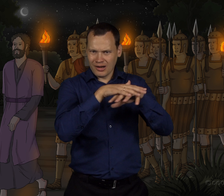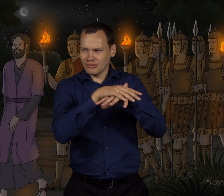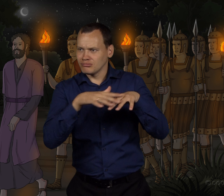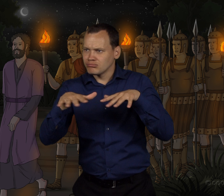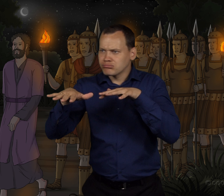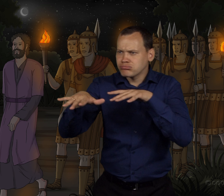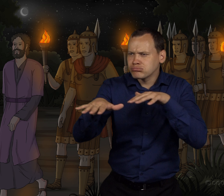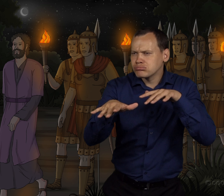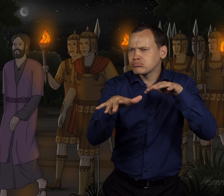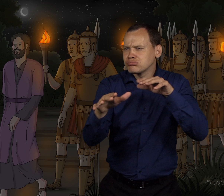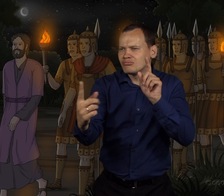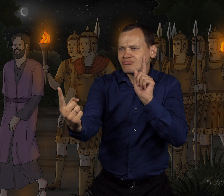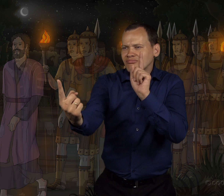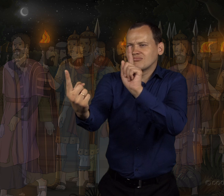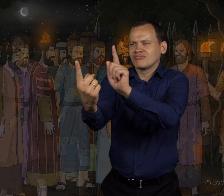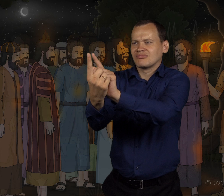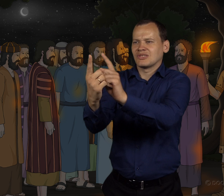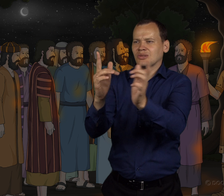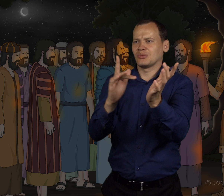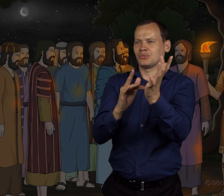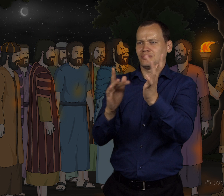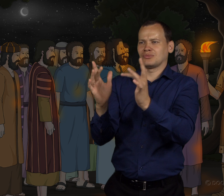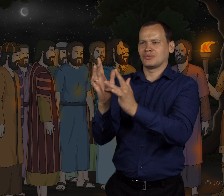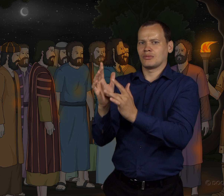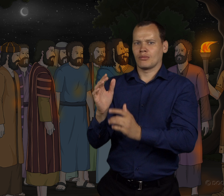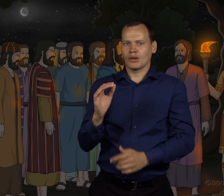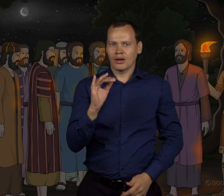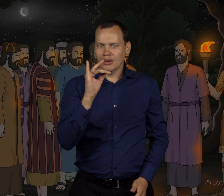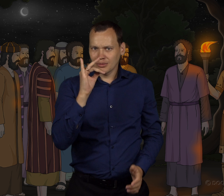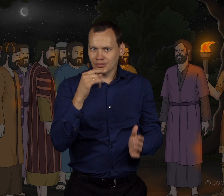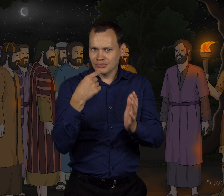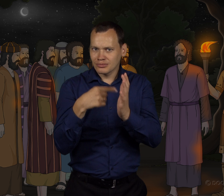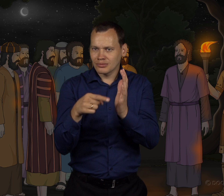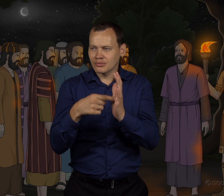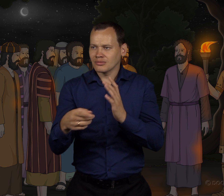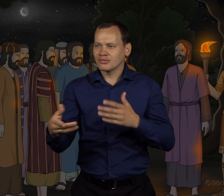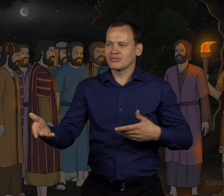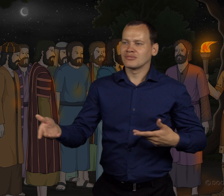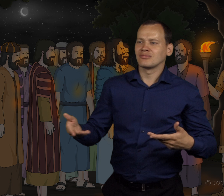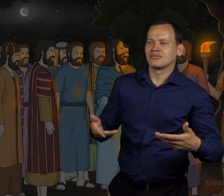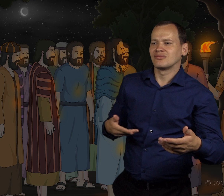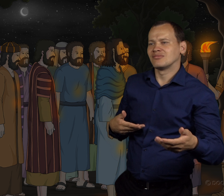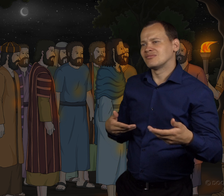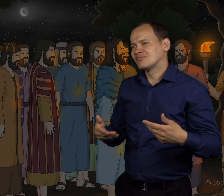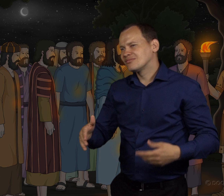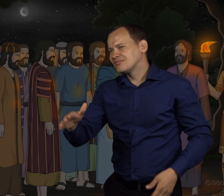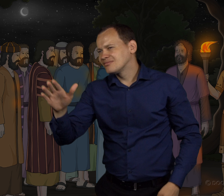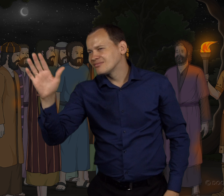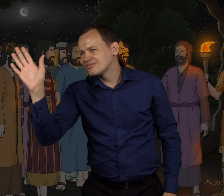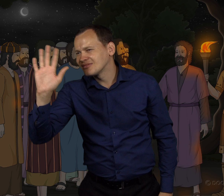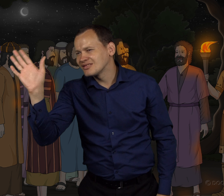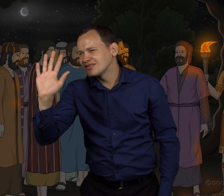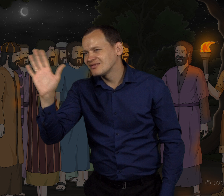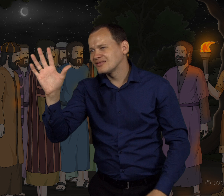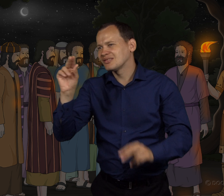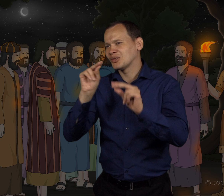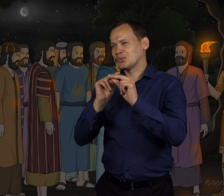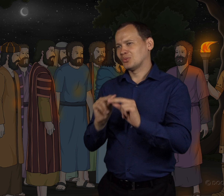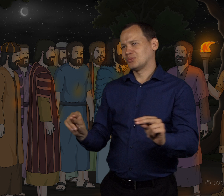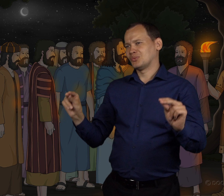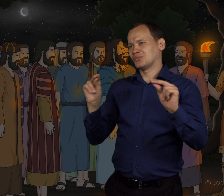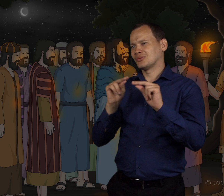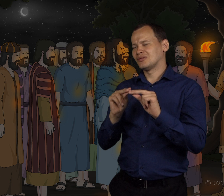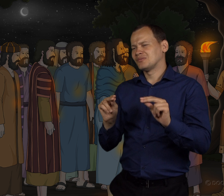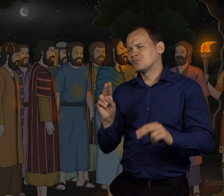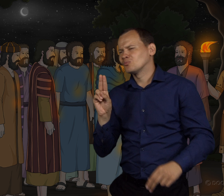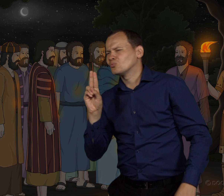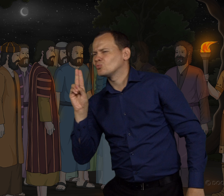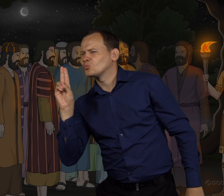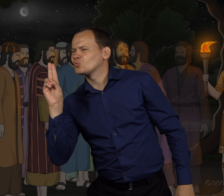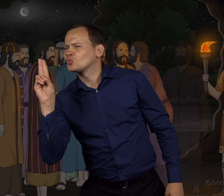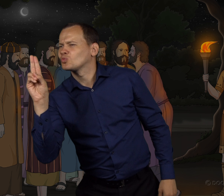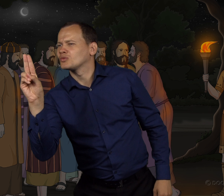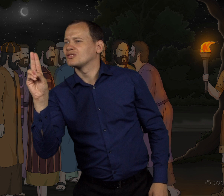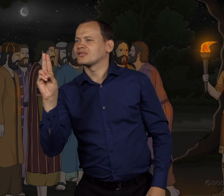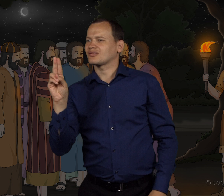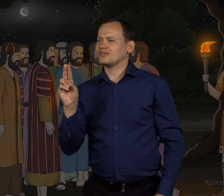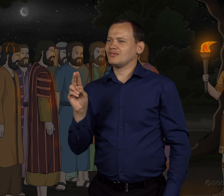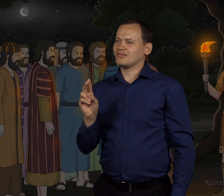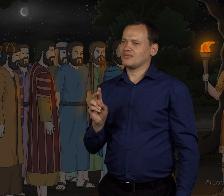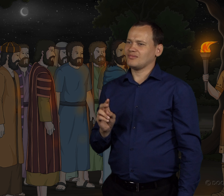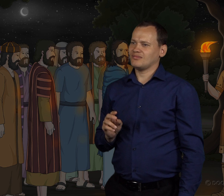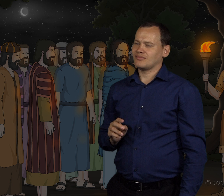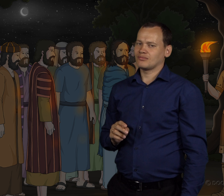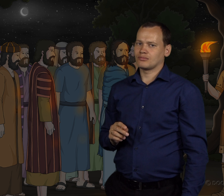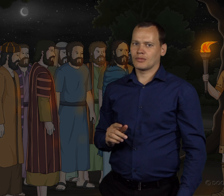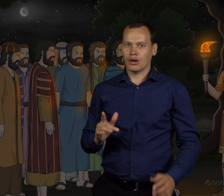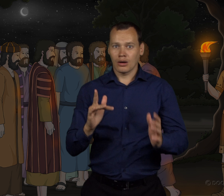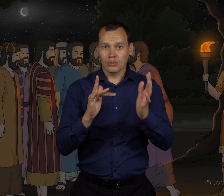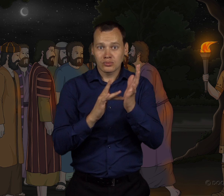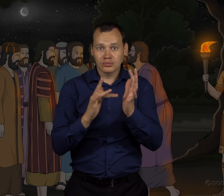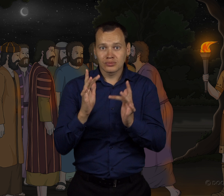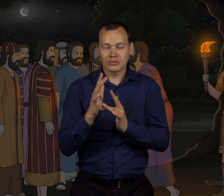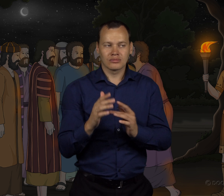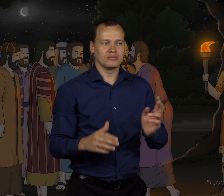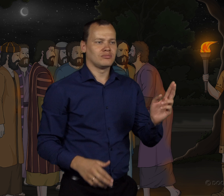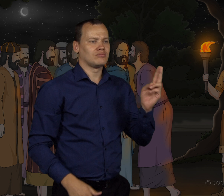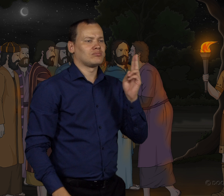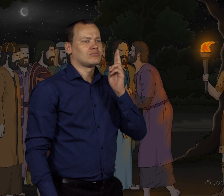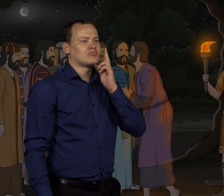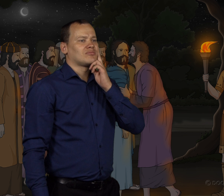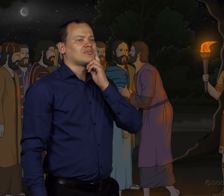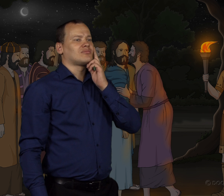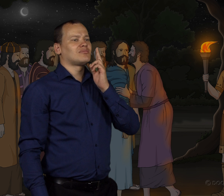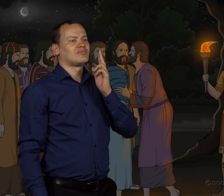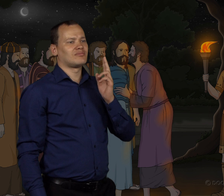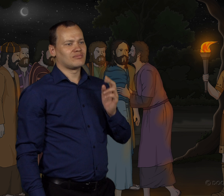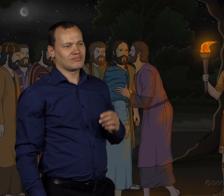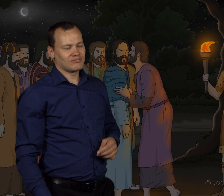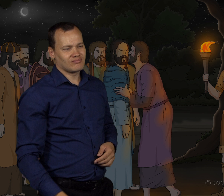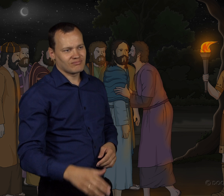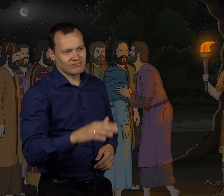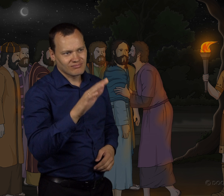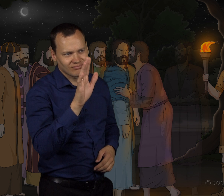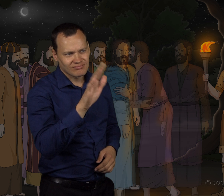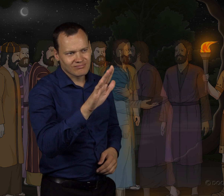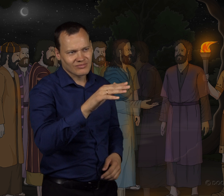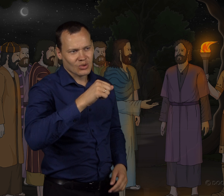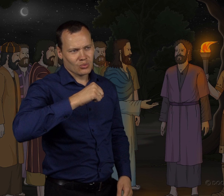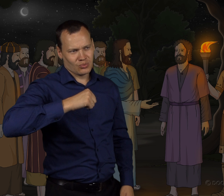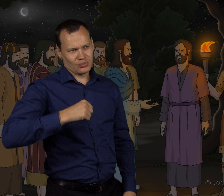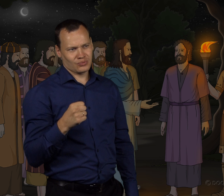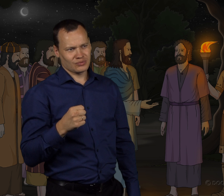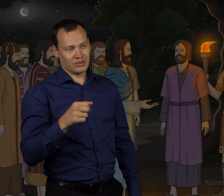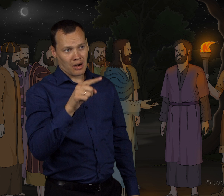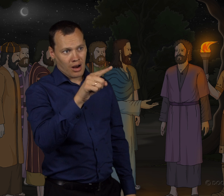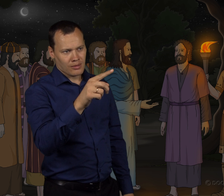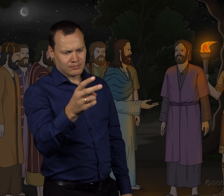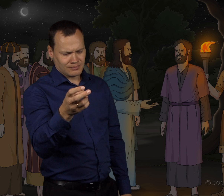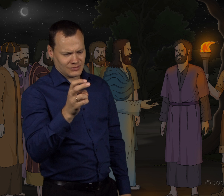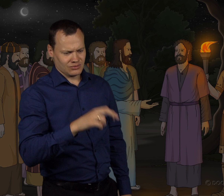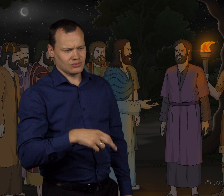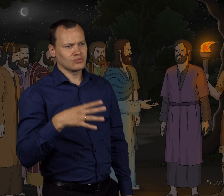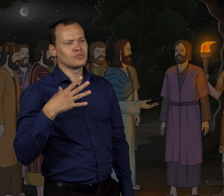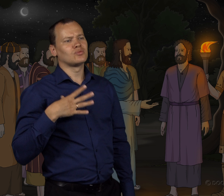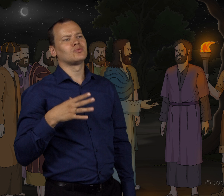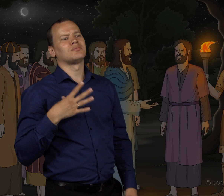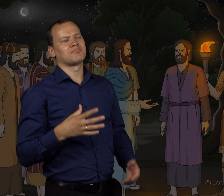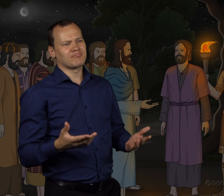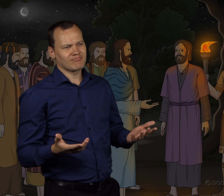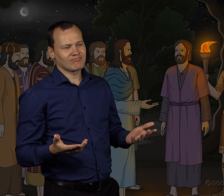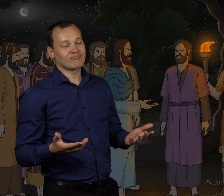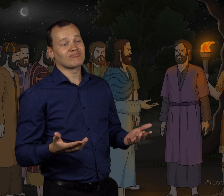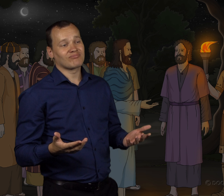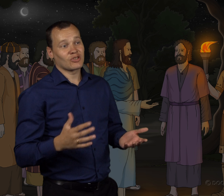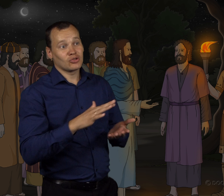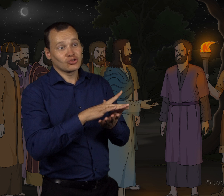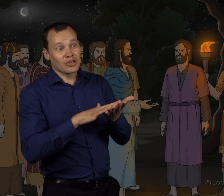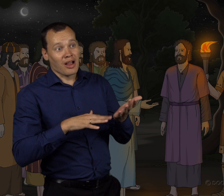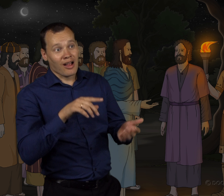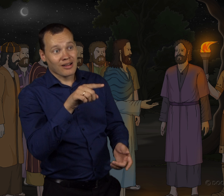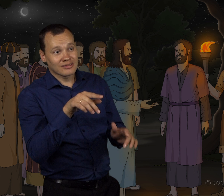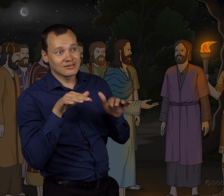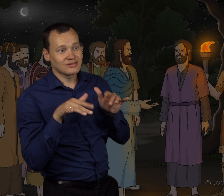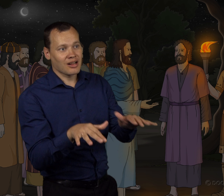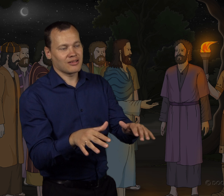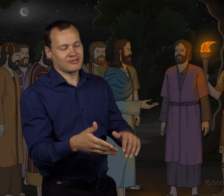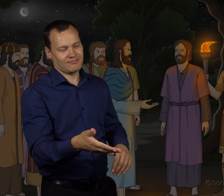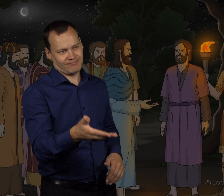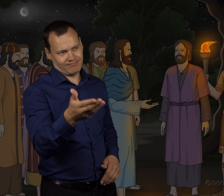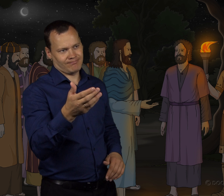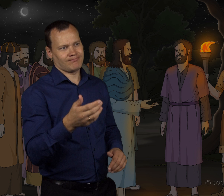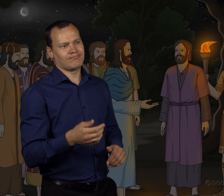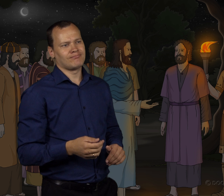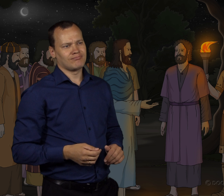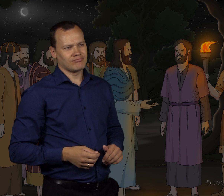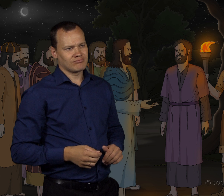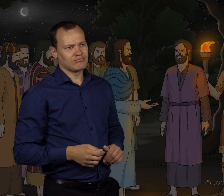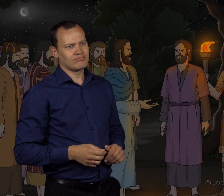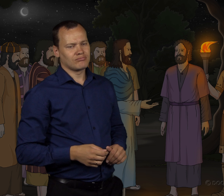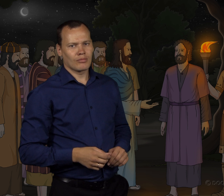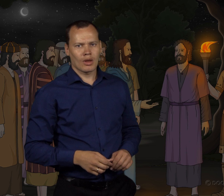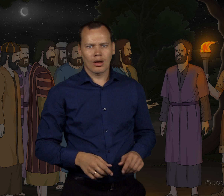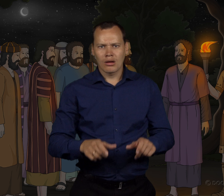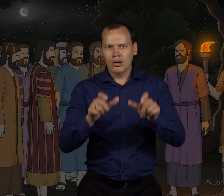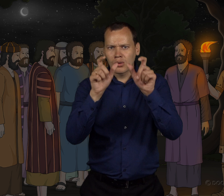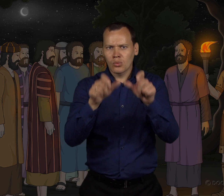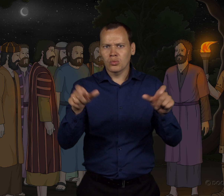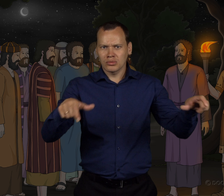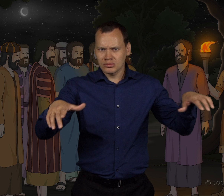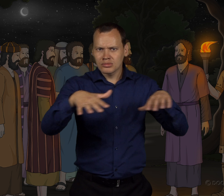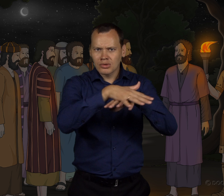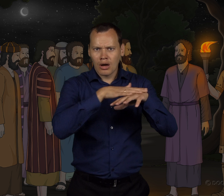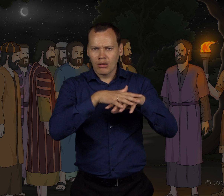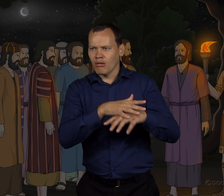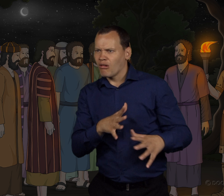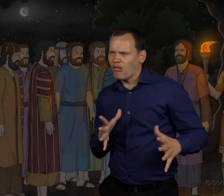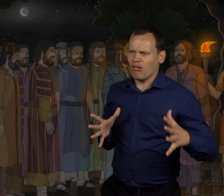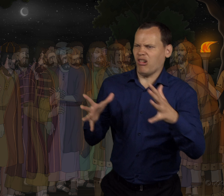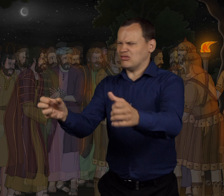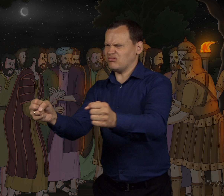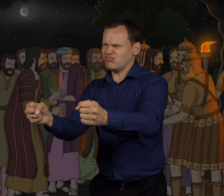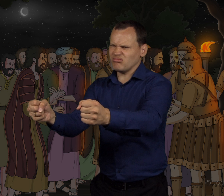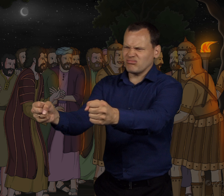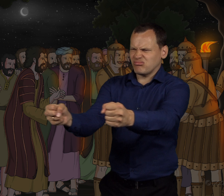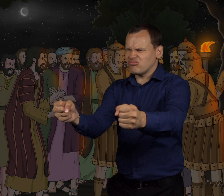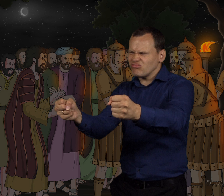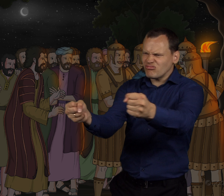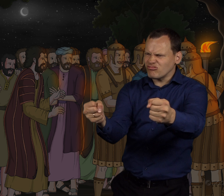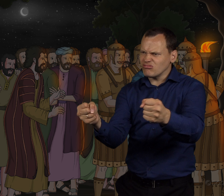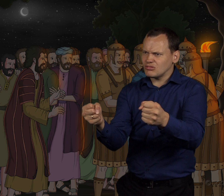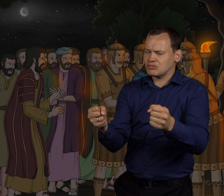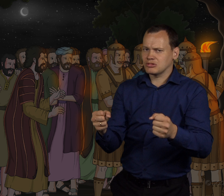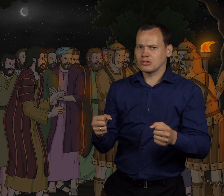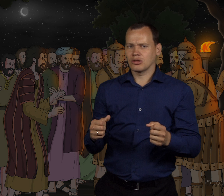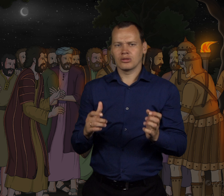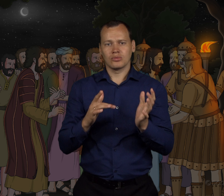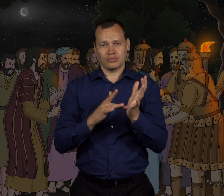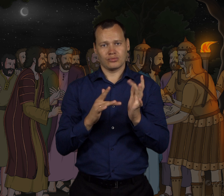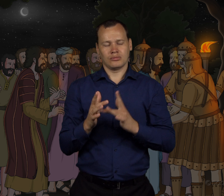Going directly to Jesus, he said, “Greetings, Rabbi!” and kissed Him. “Friend,” Jesus replied, “do what you came for.”